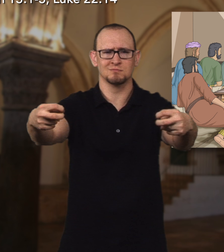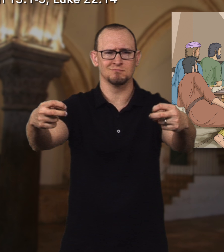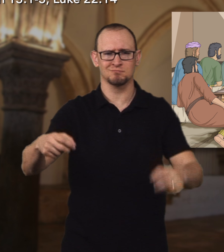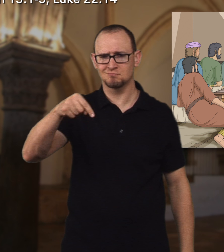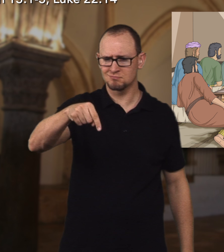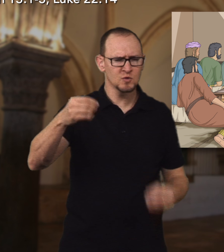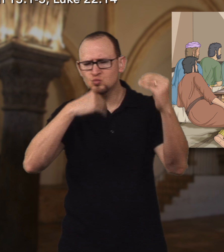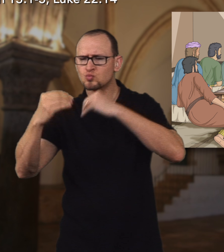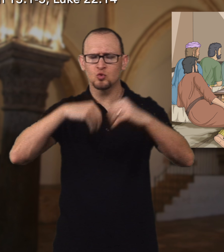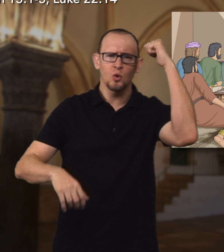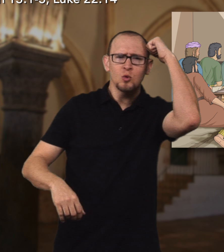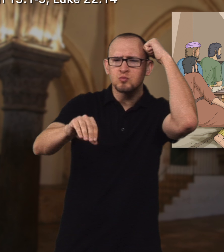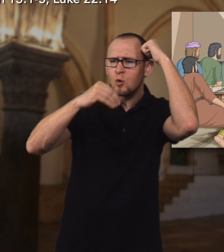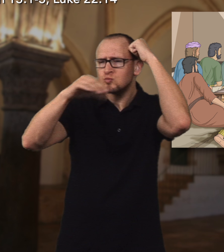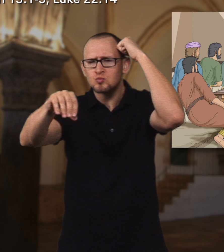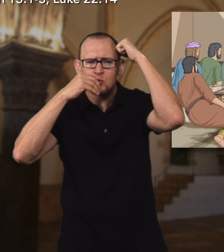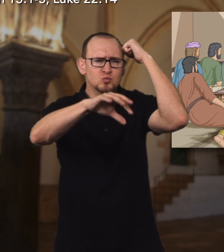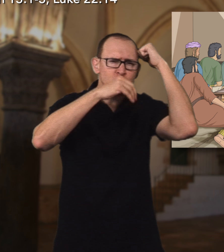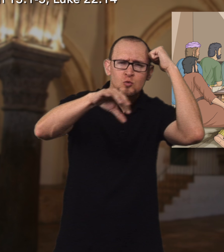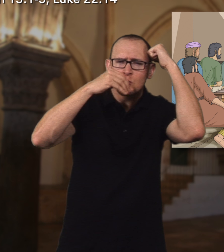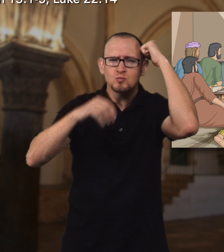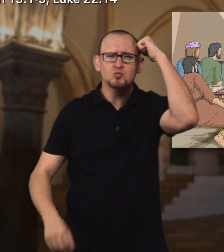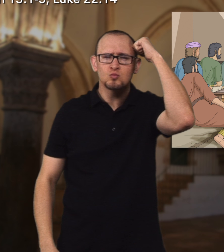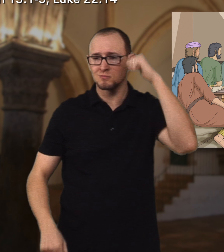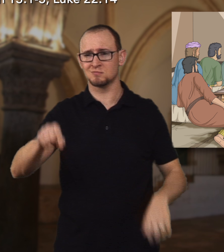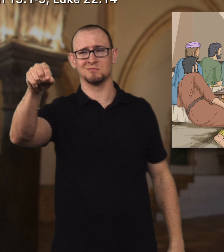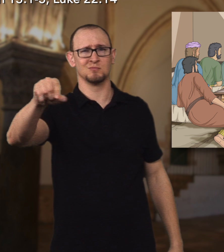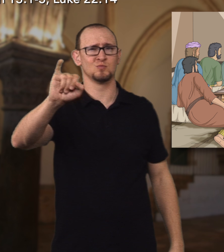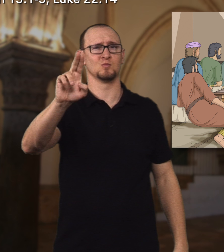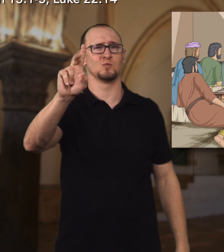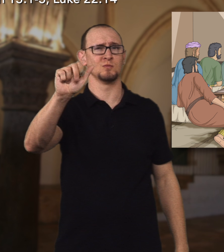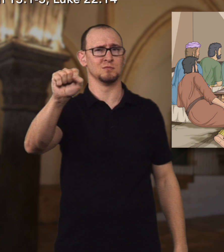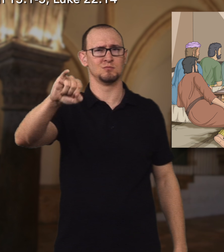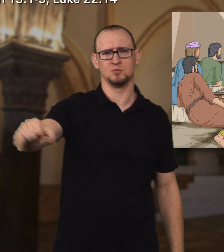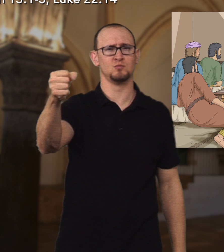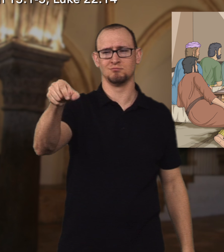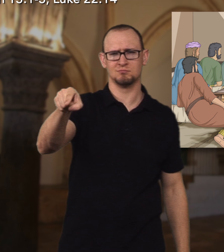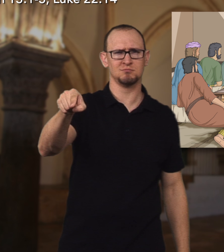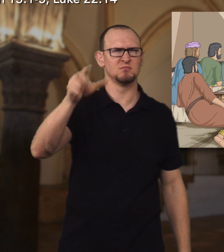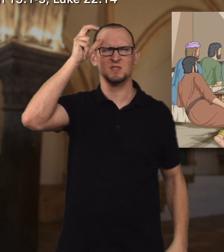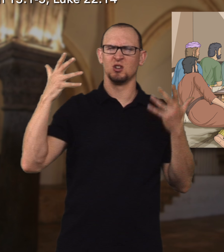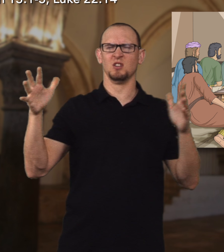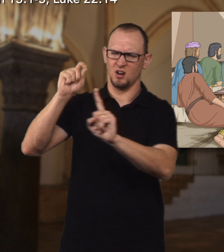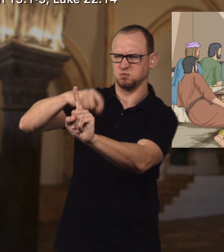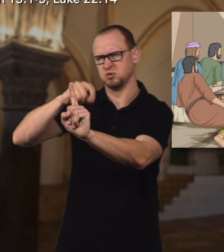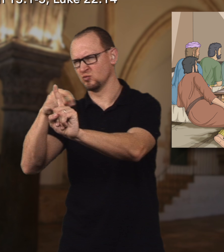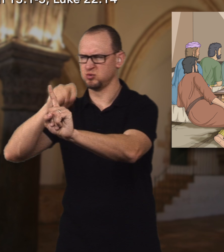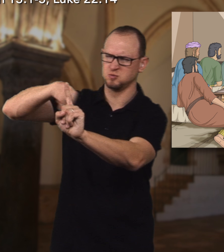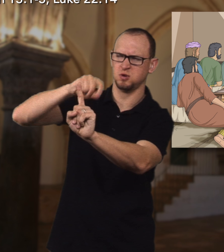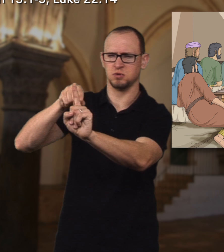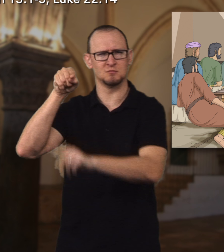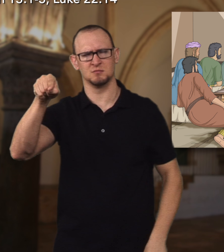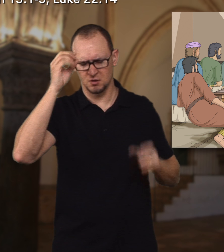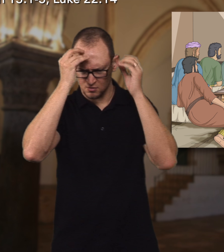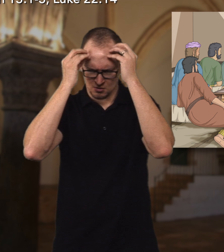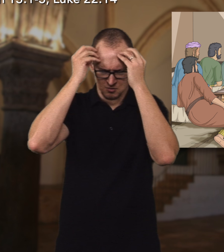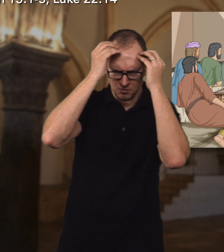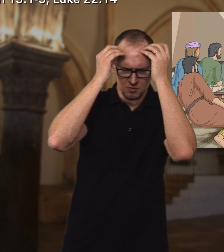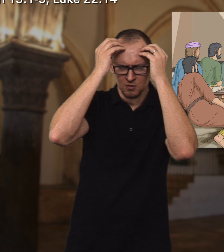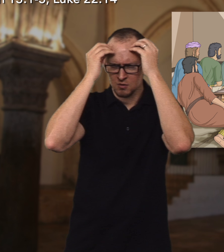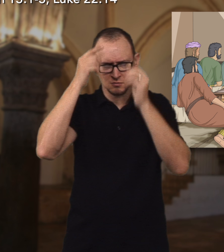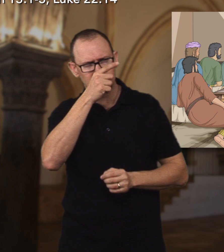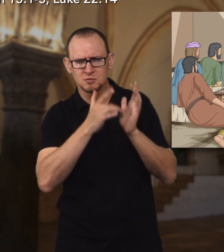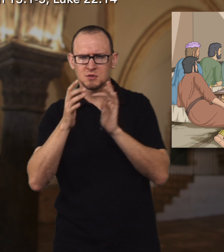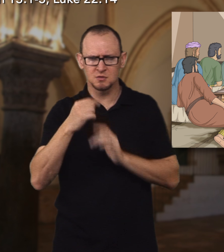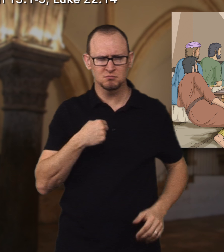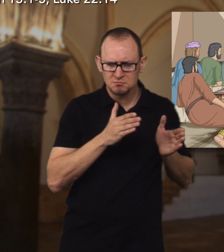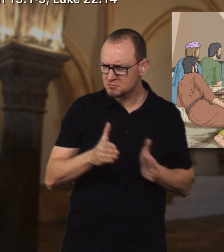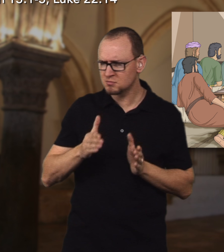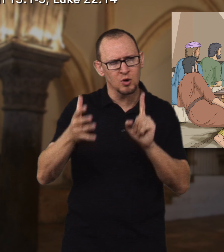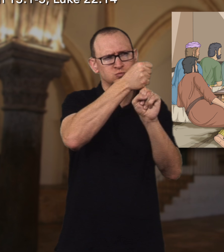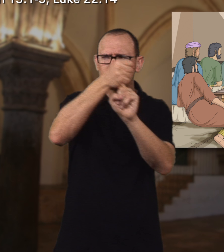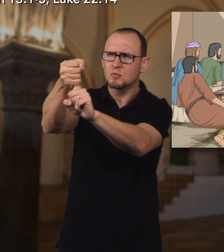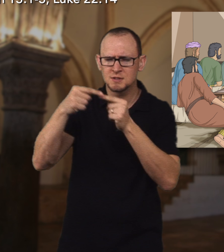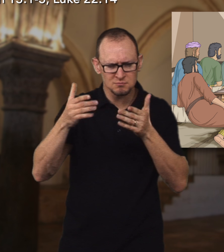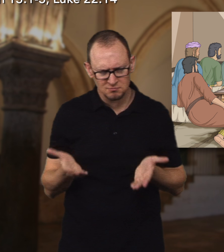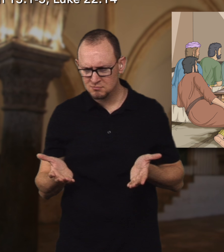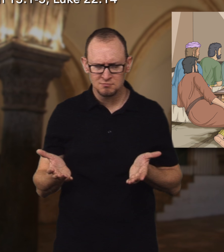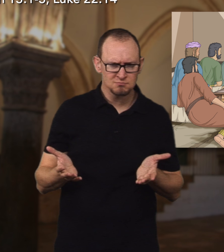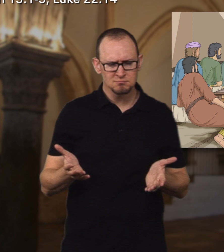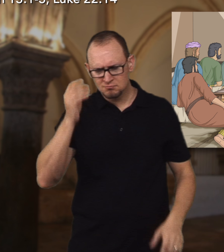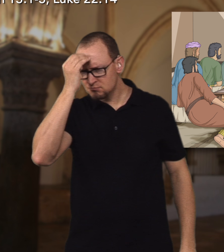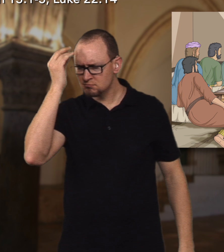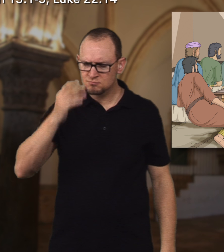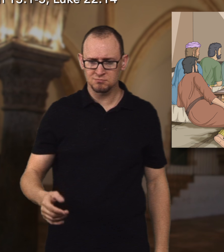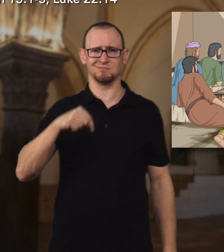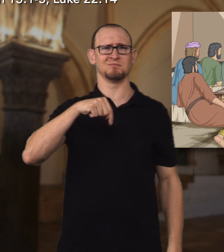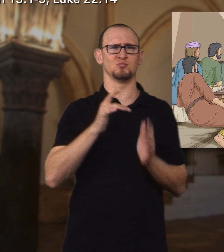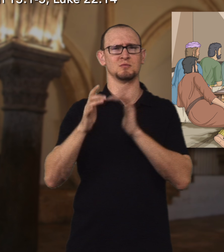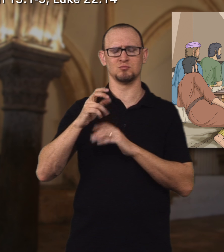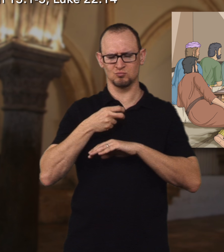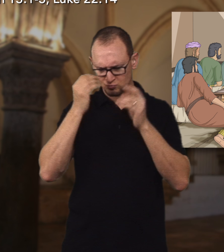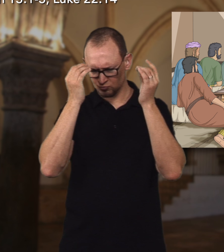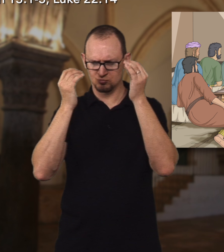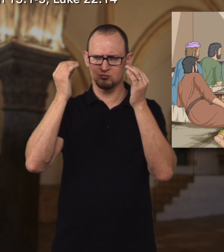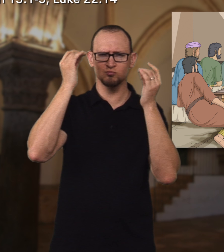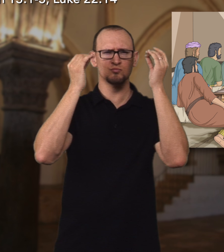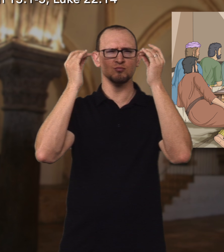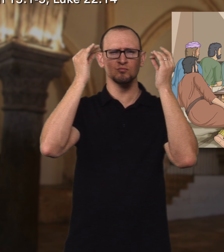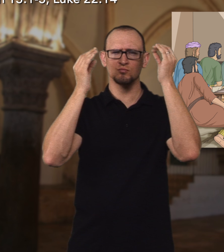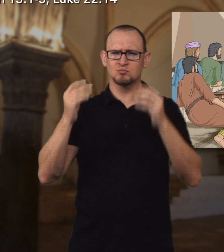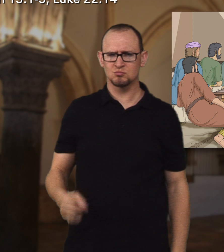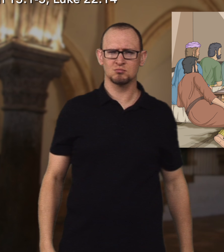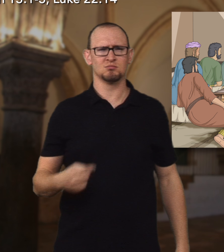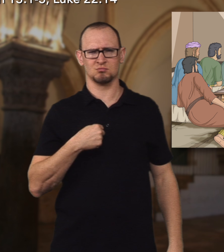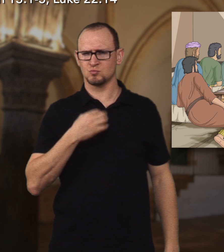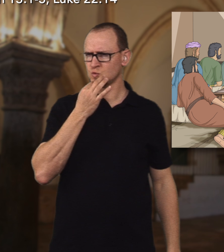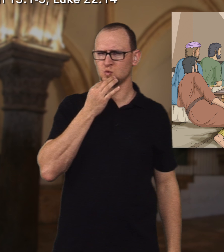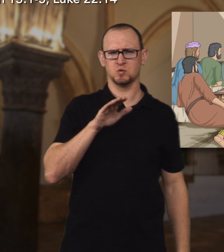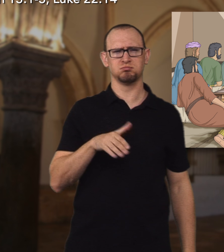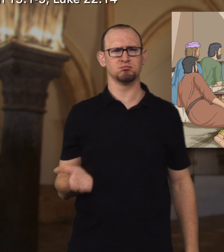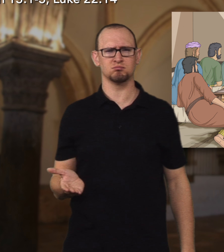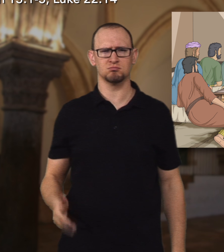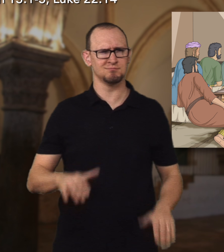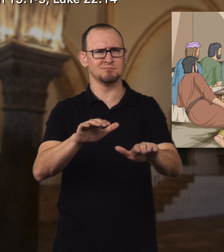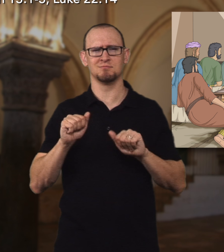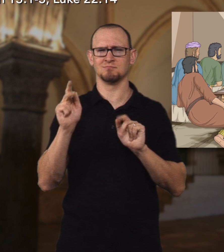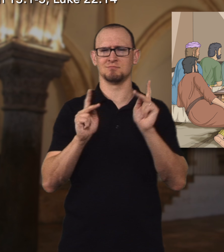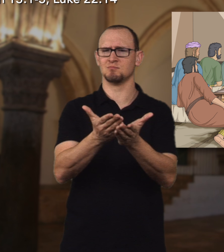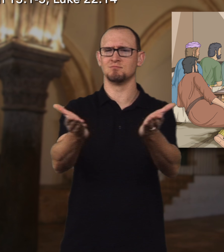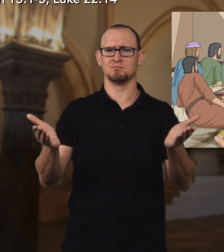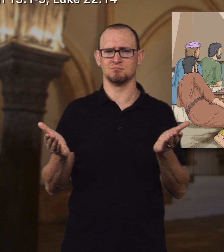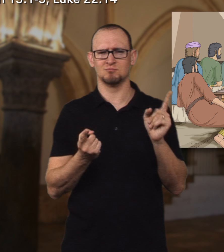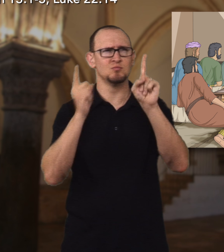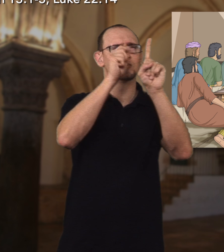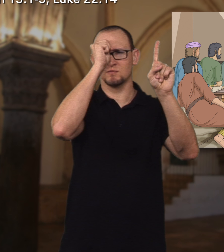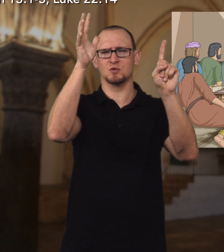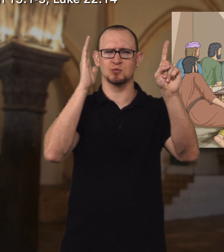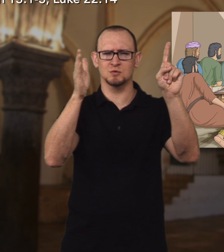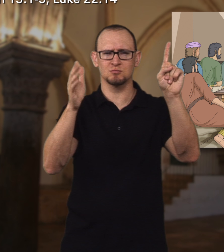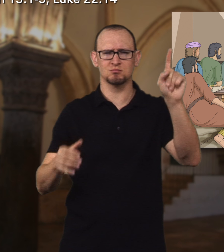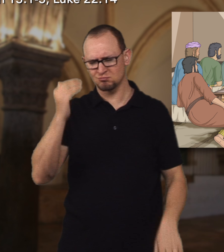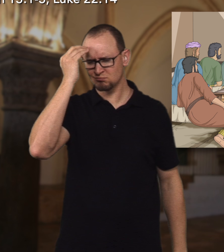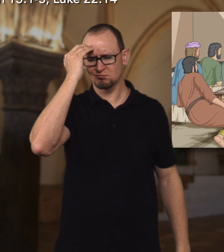The evening meal was underway, and the devil had already put into the heart of Judas, the son of Simon Iscariot, to betray Jesus.